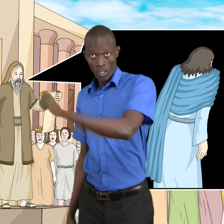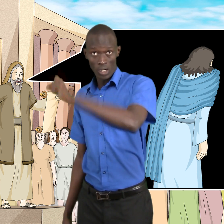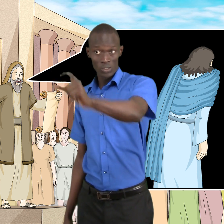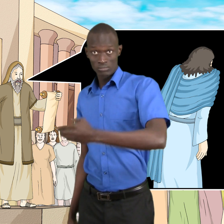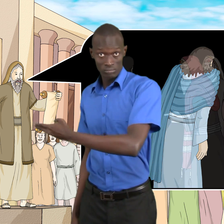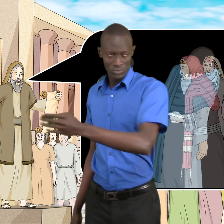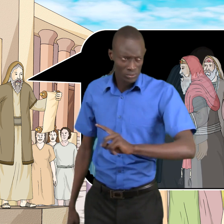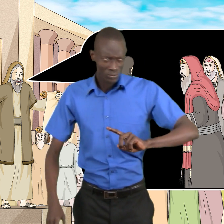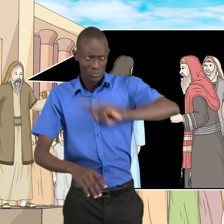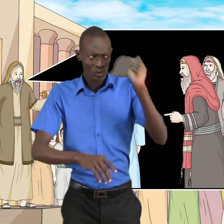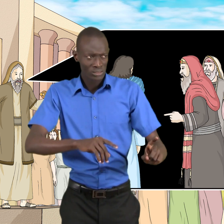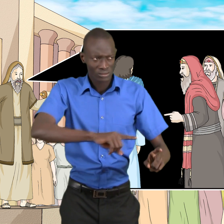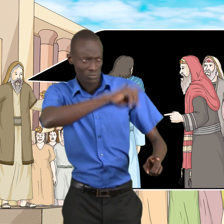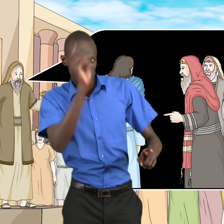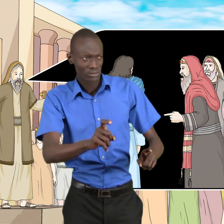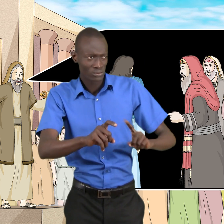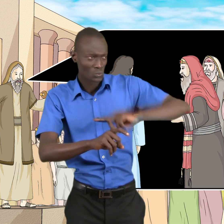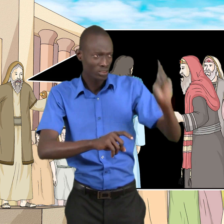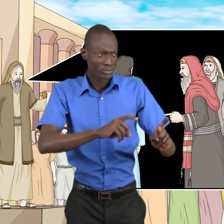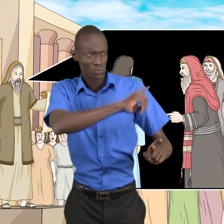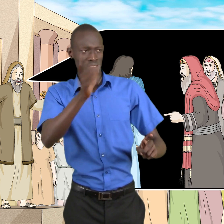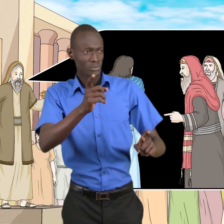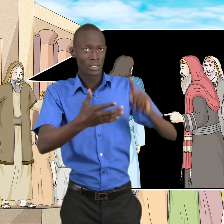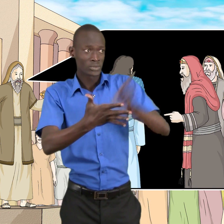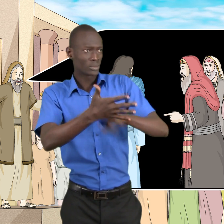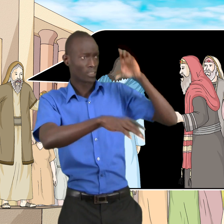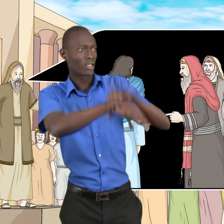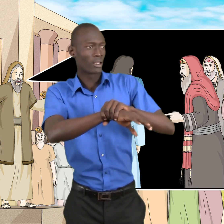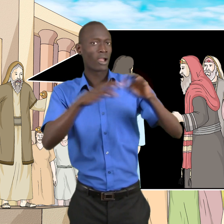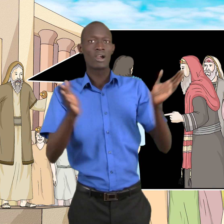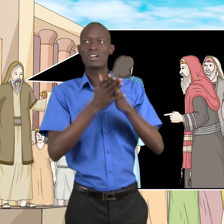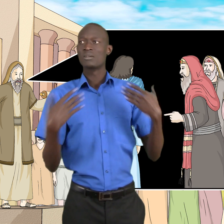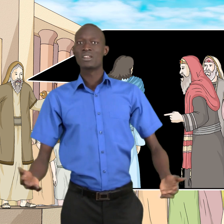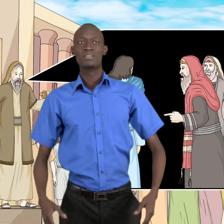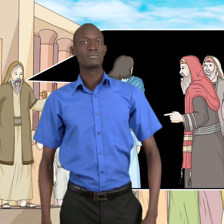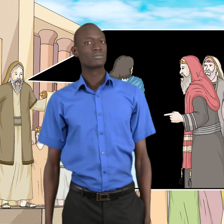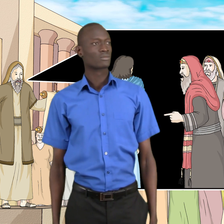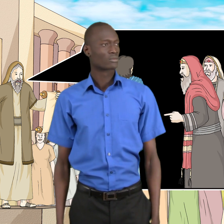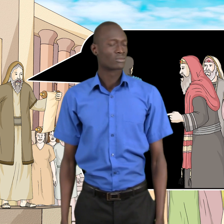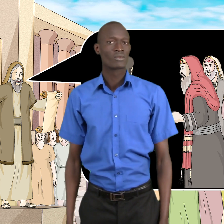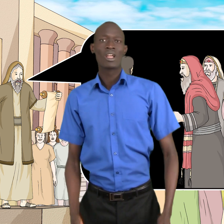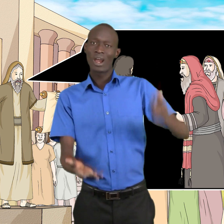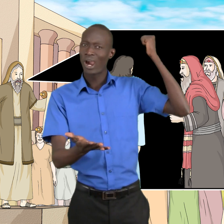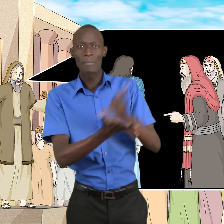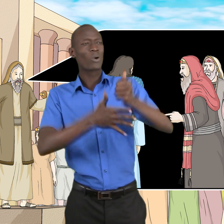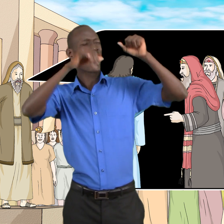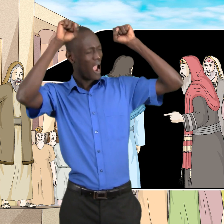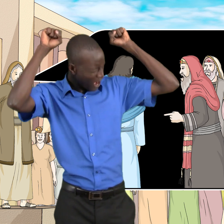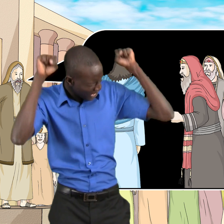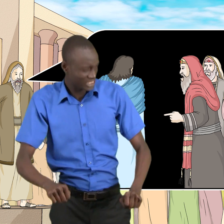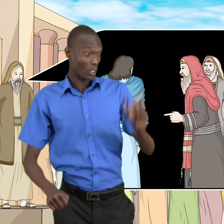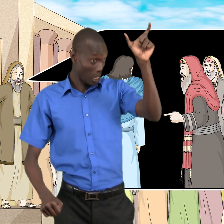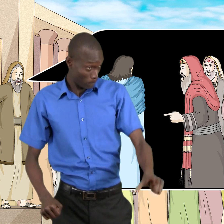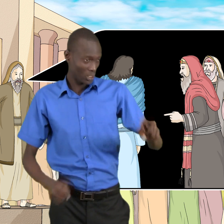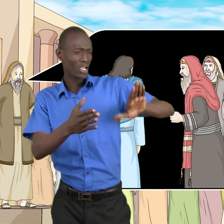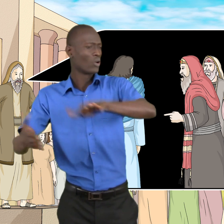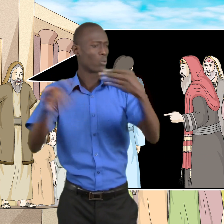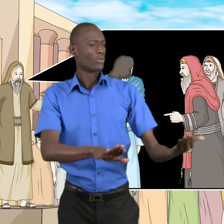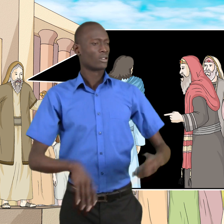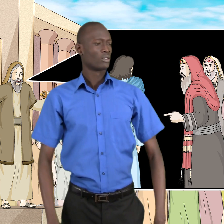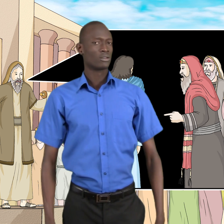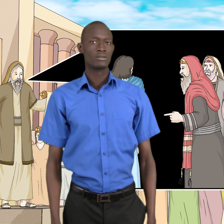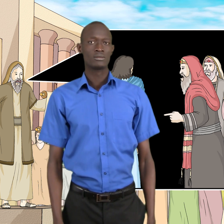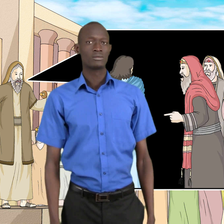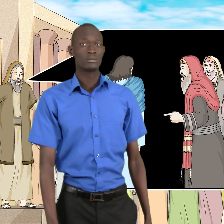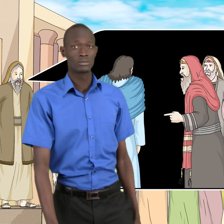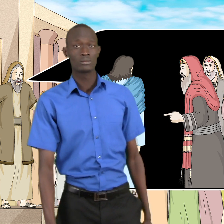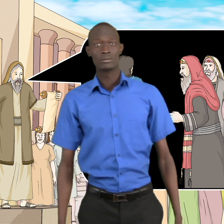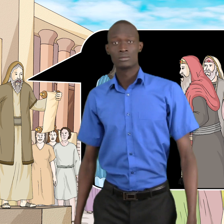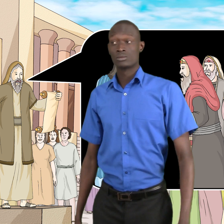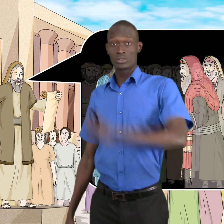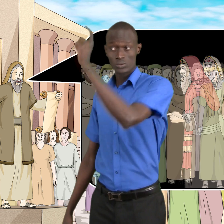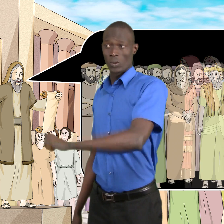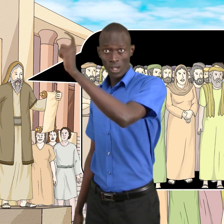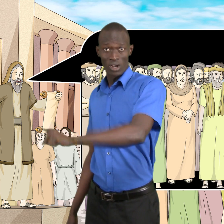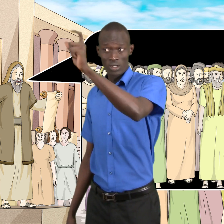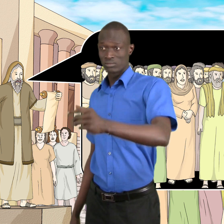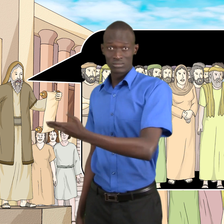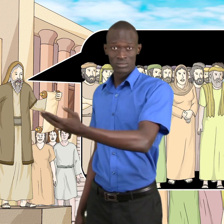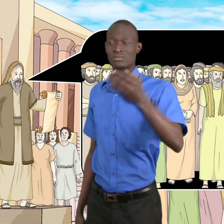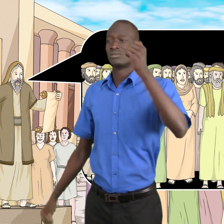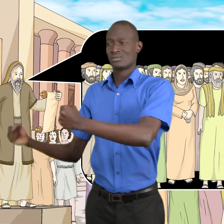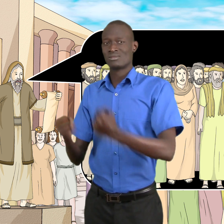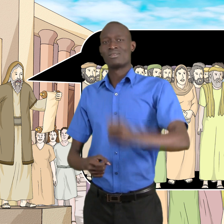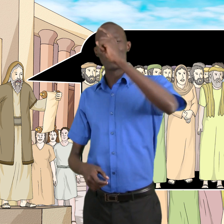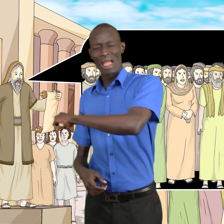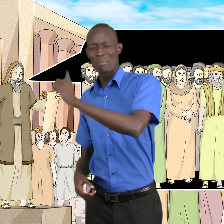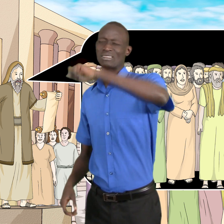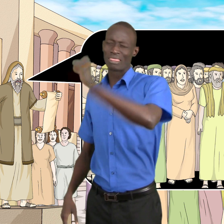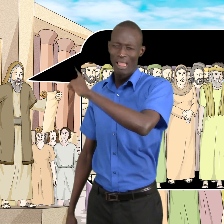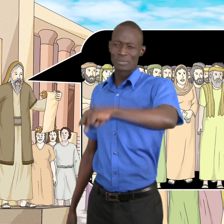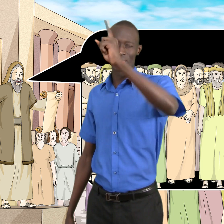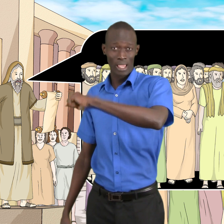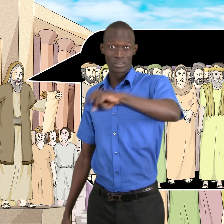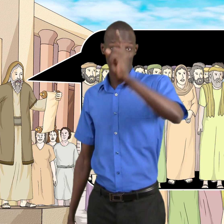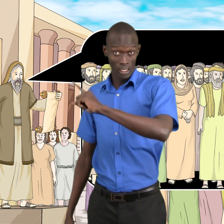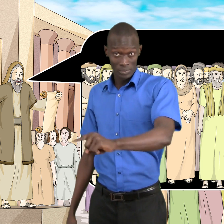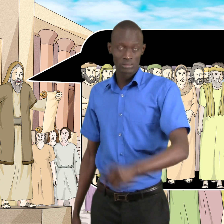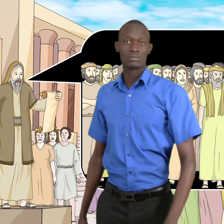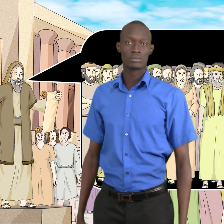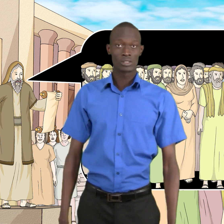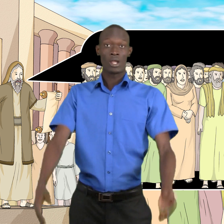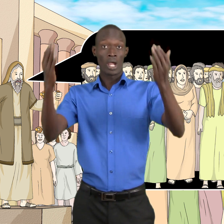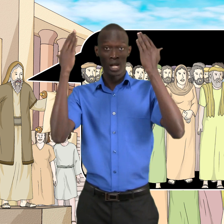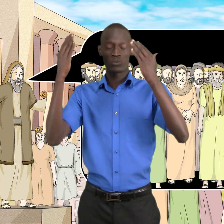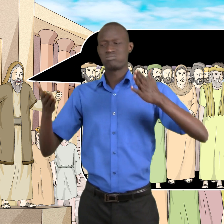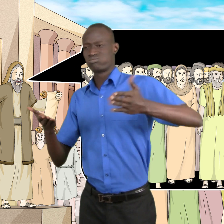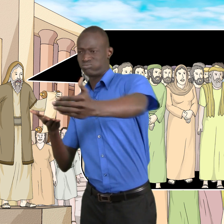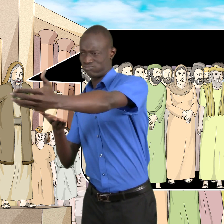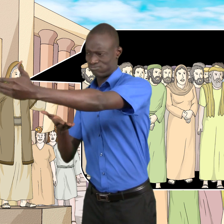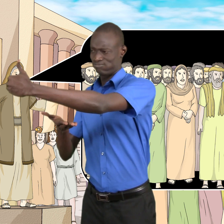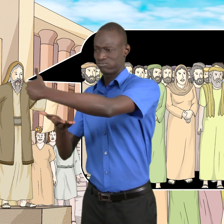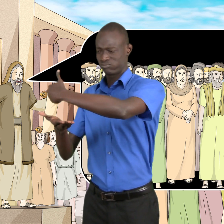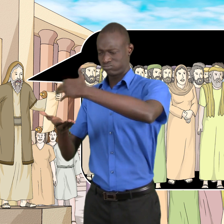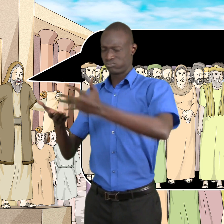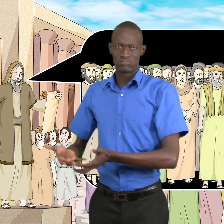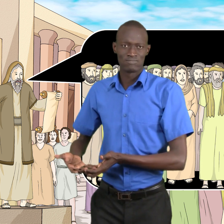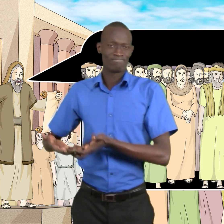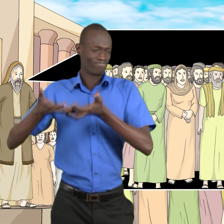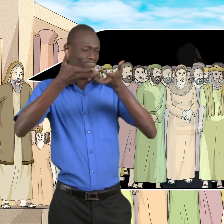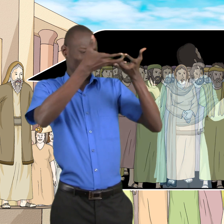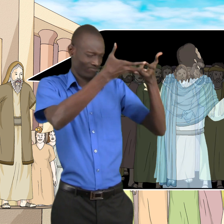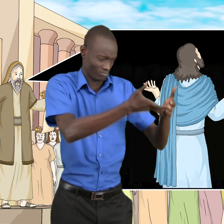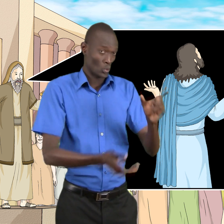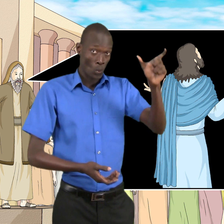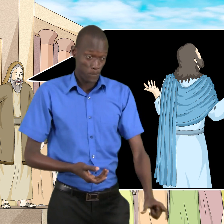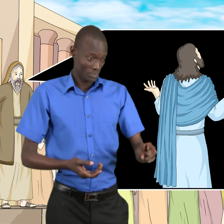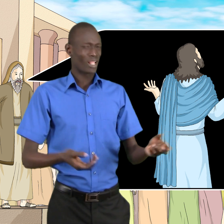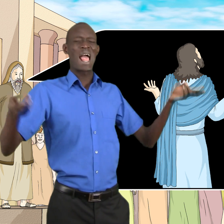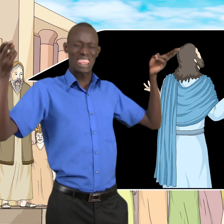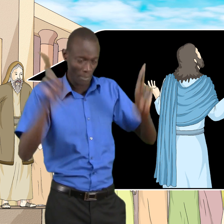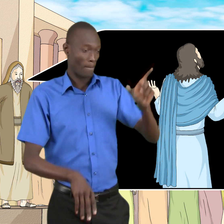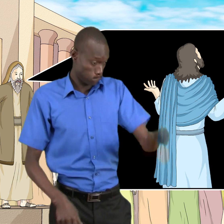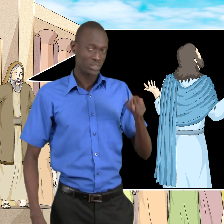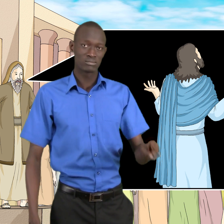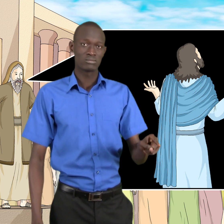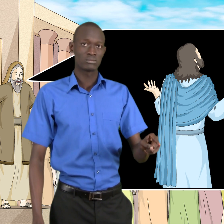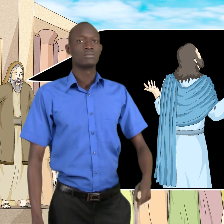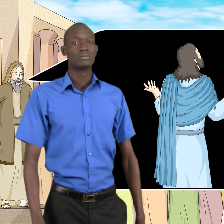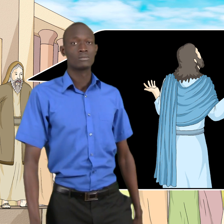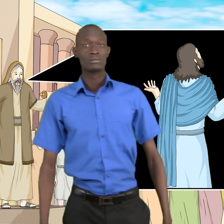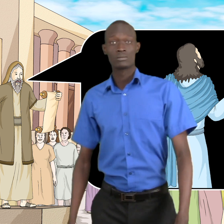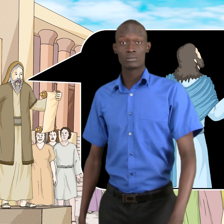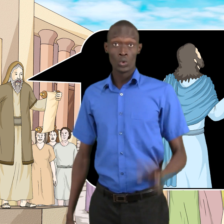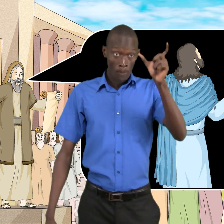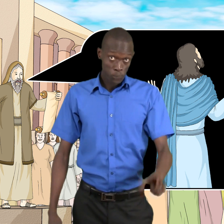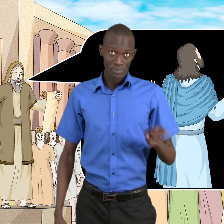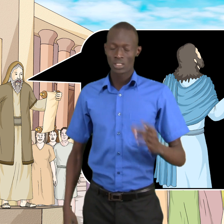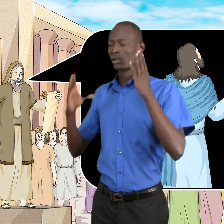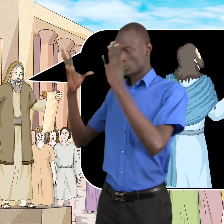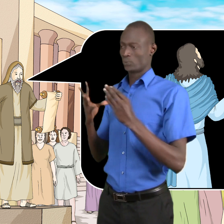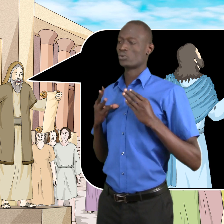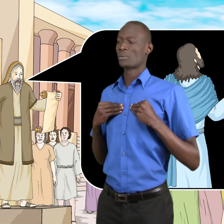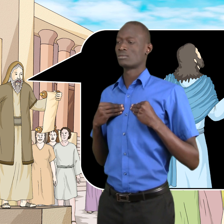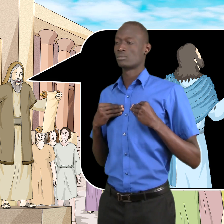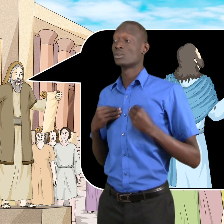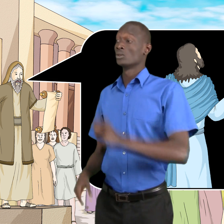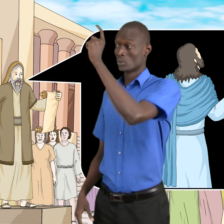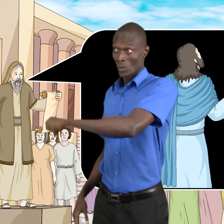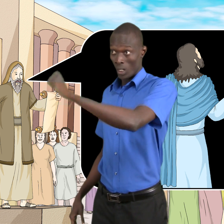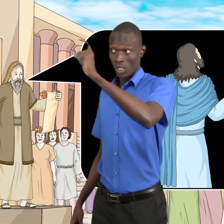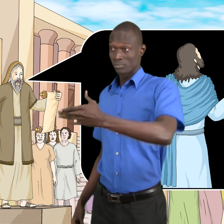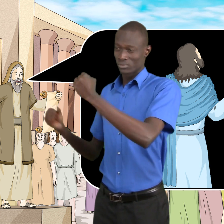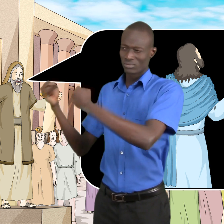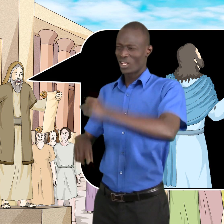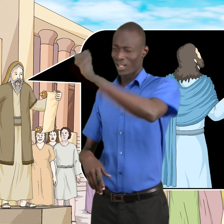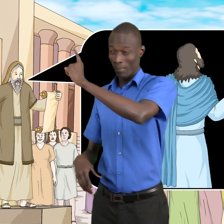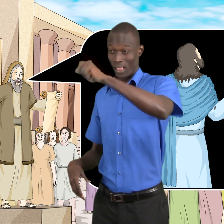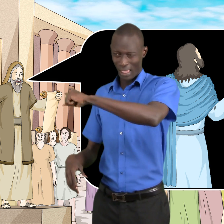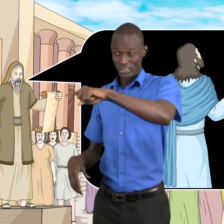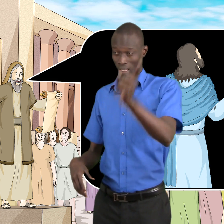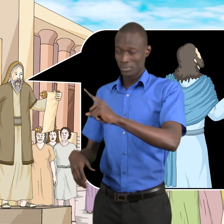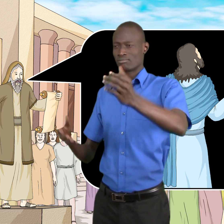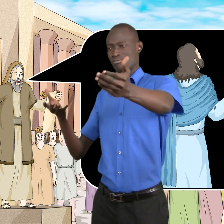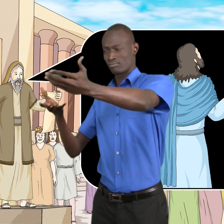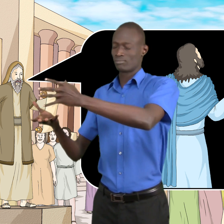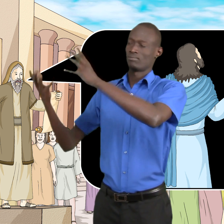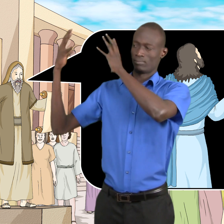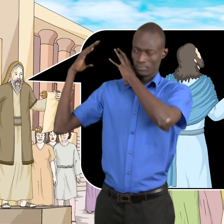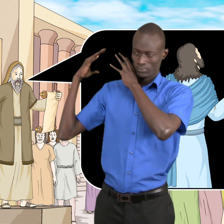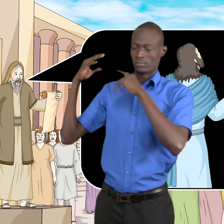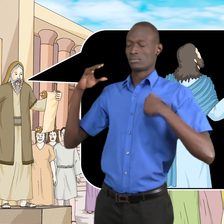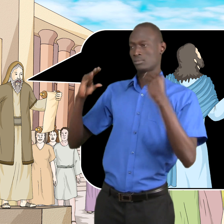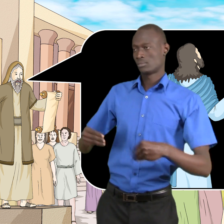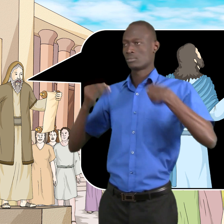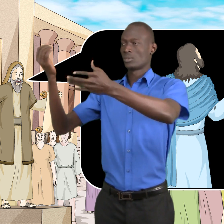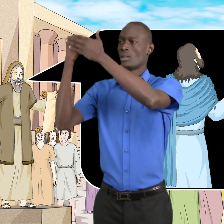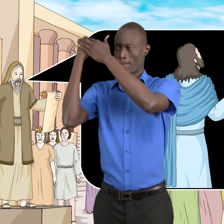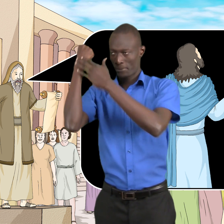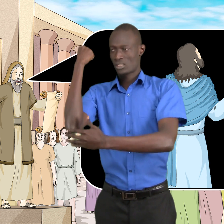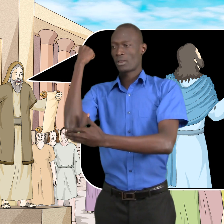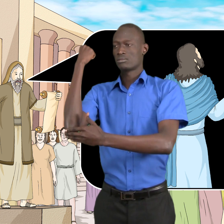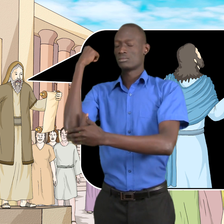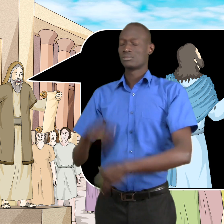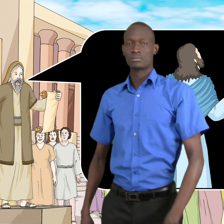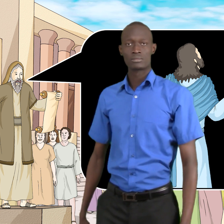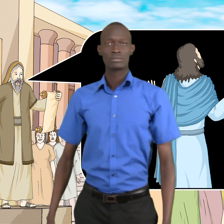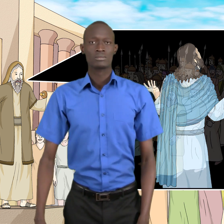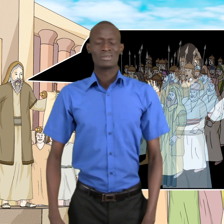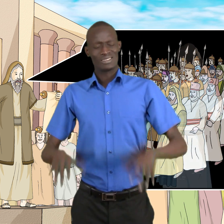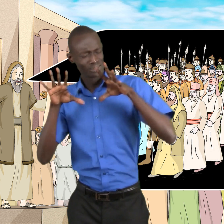He was led like a lamb to the slaughter, and as a sheep before her shearers is silent, so He did not open His mouth.